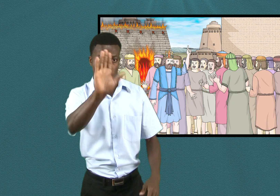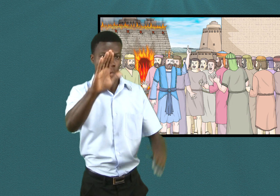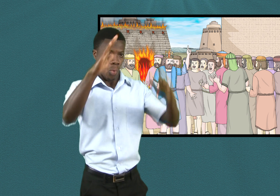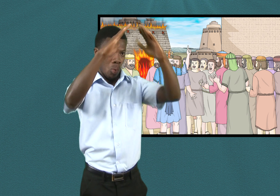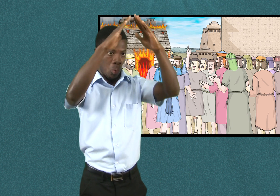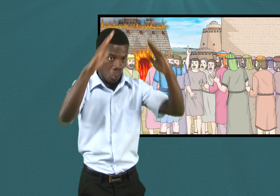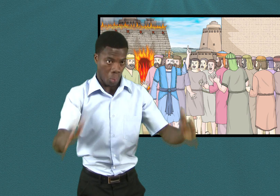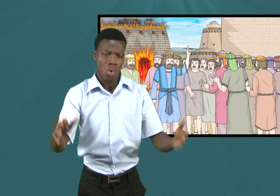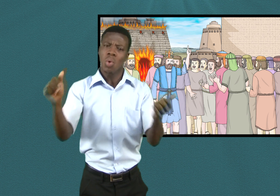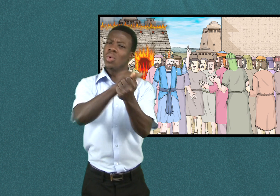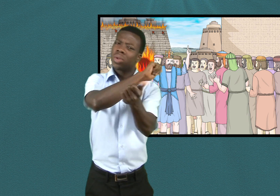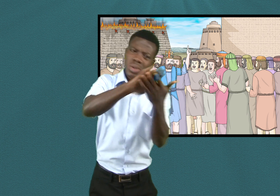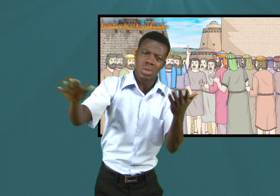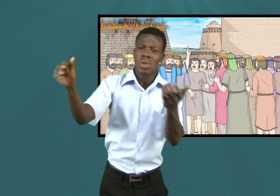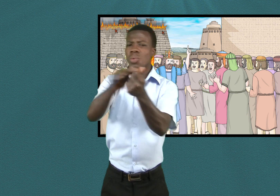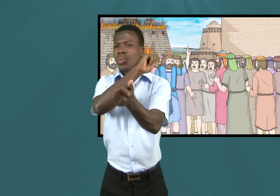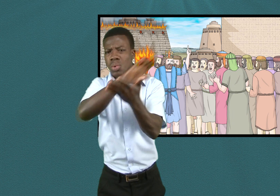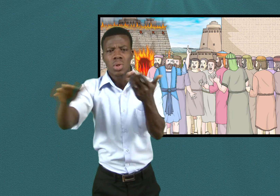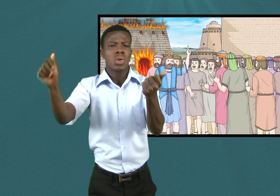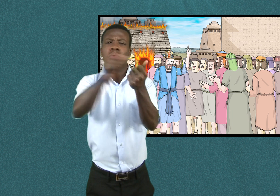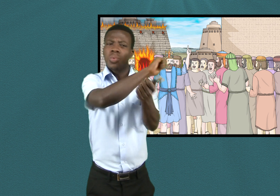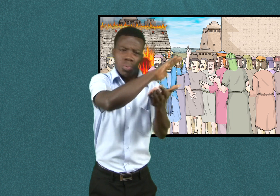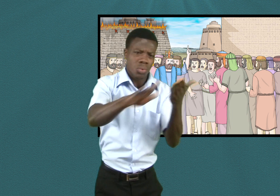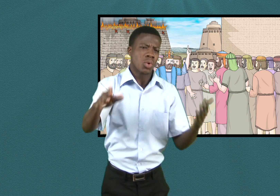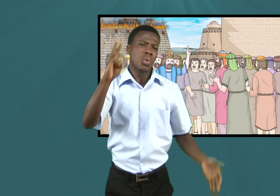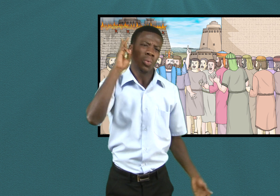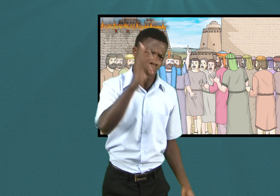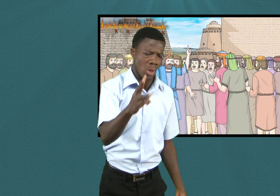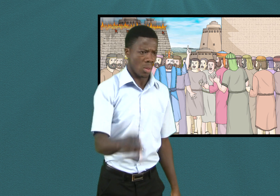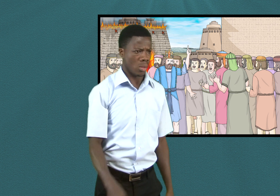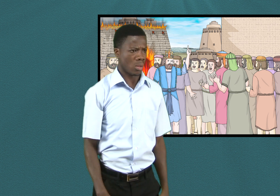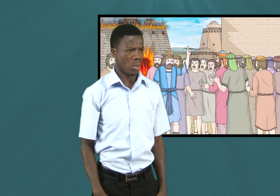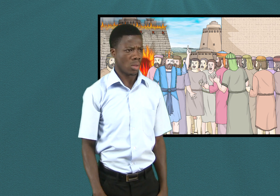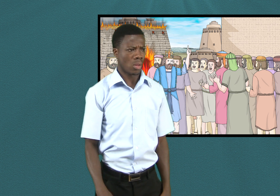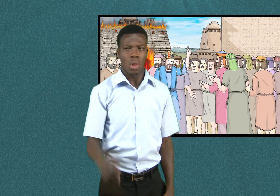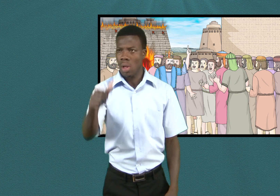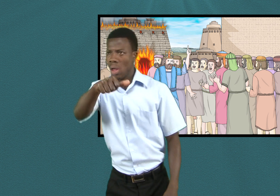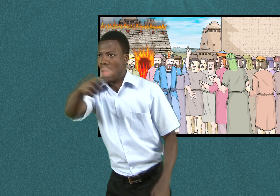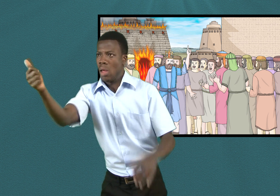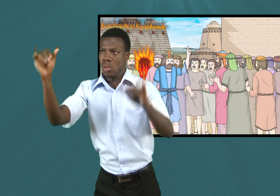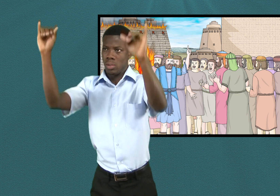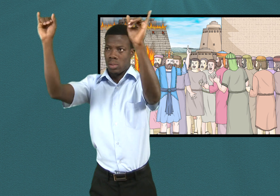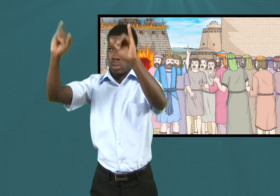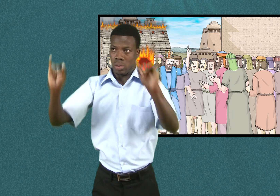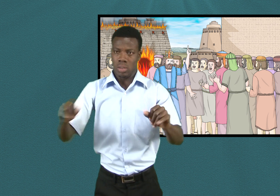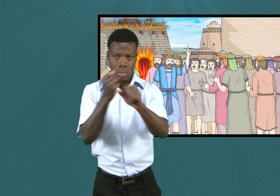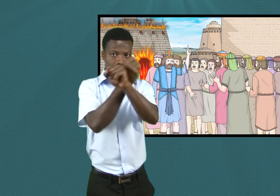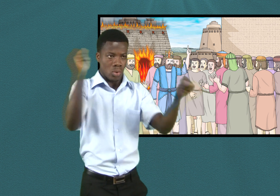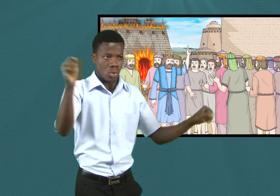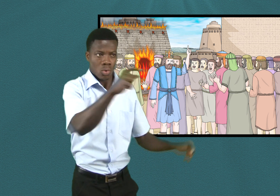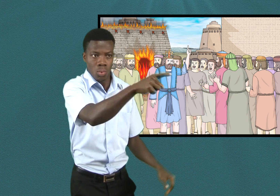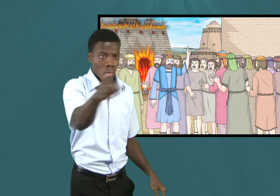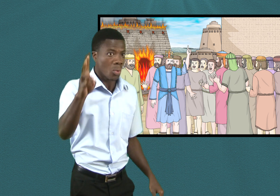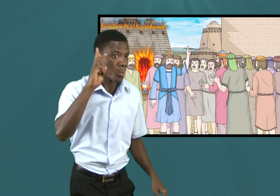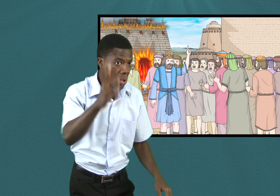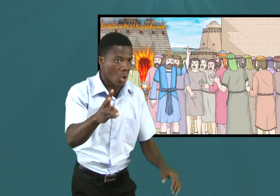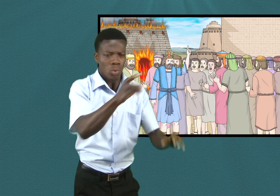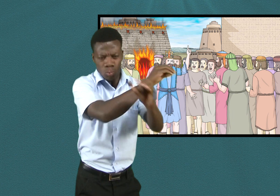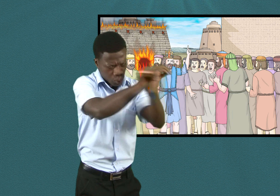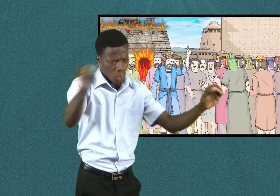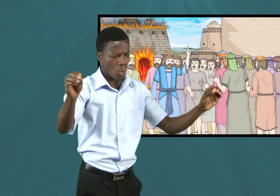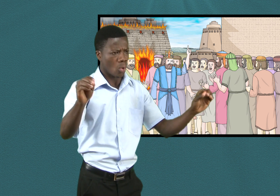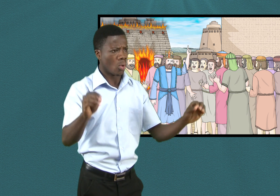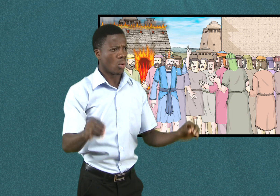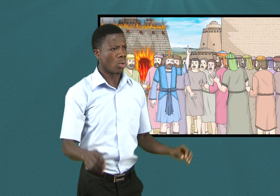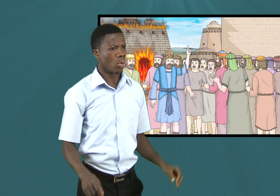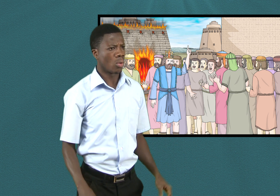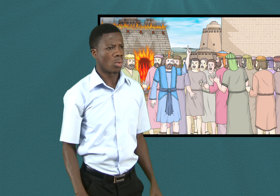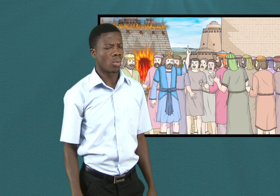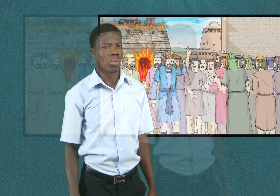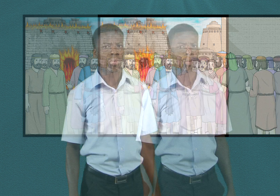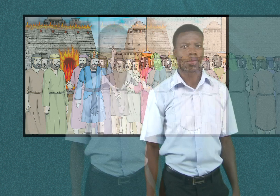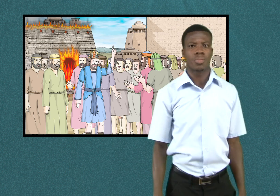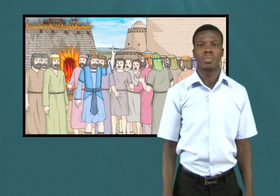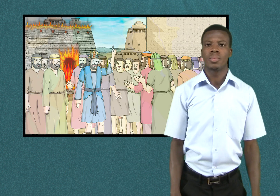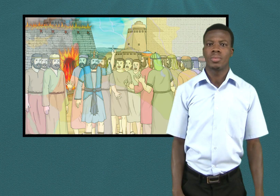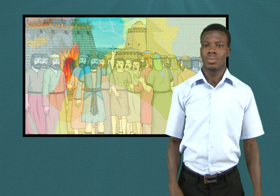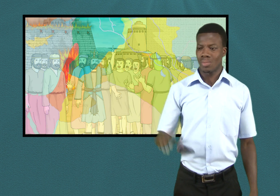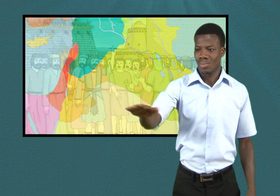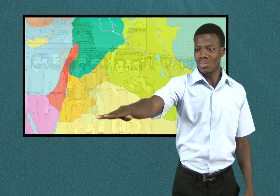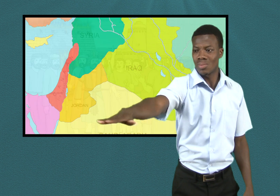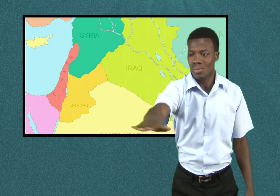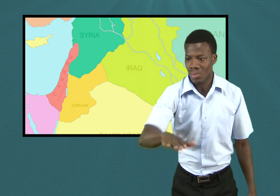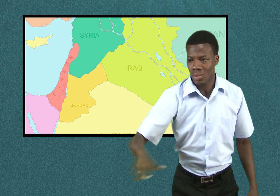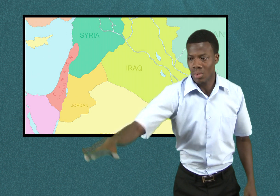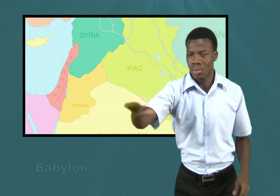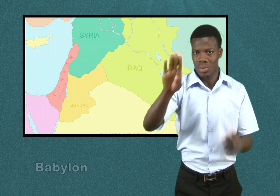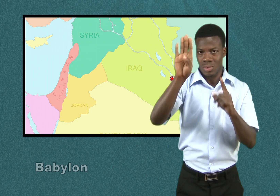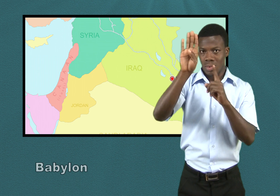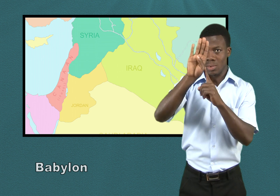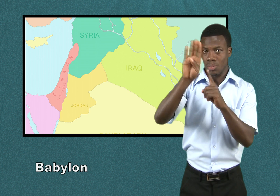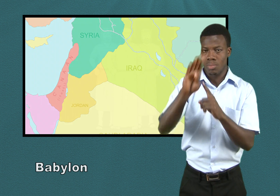For there is no other god who can deliver in this way.”